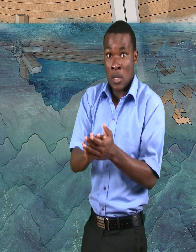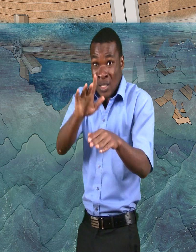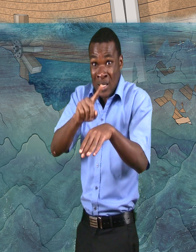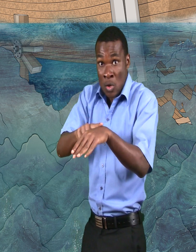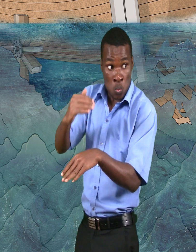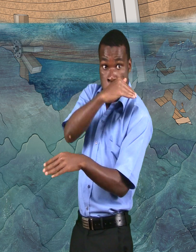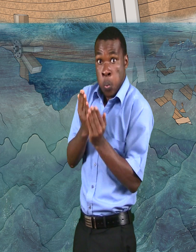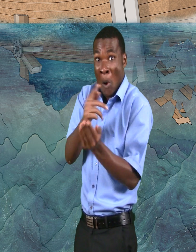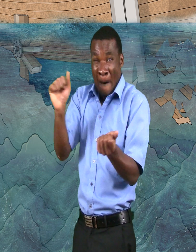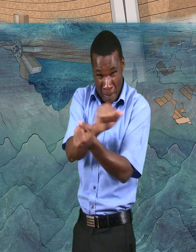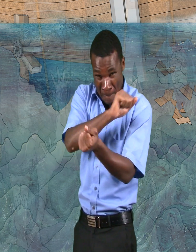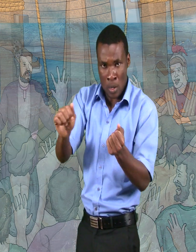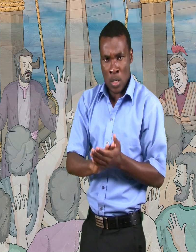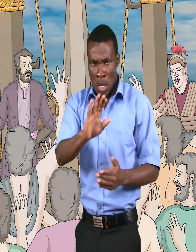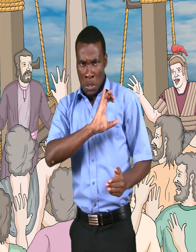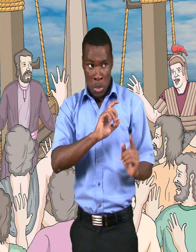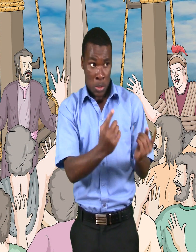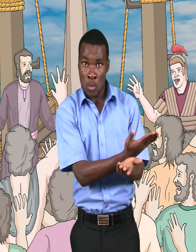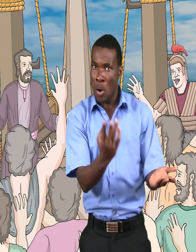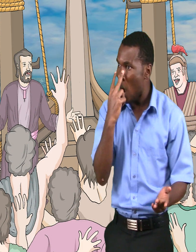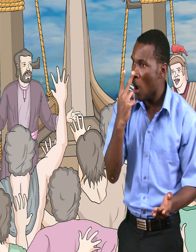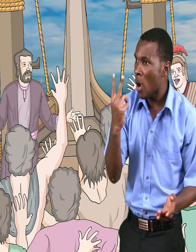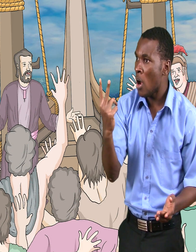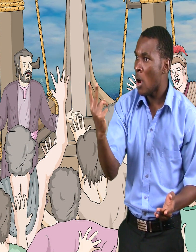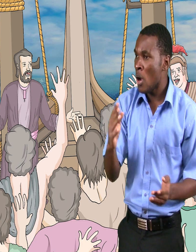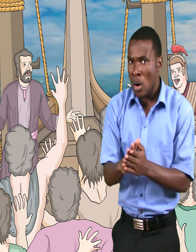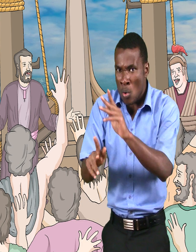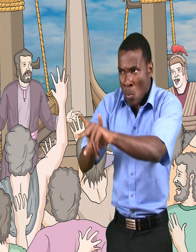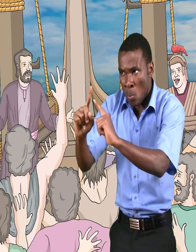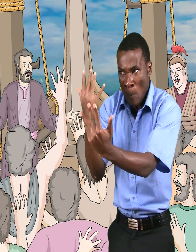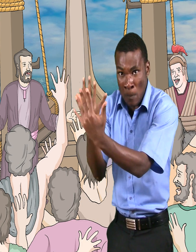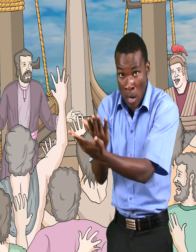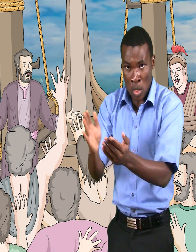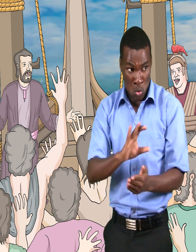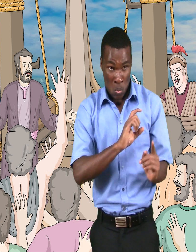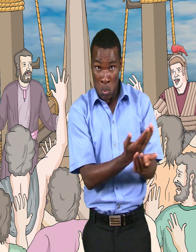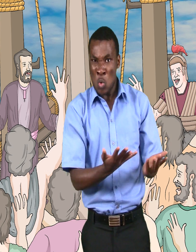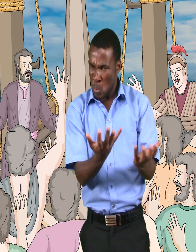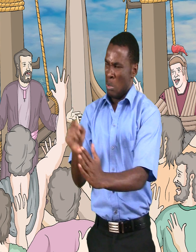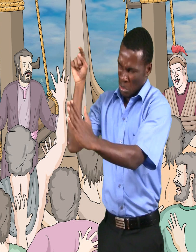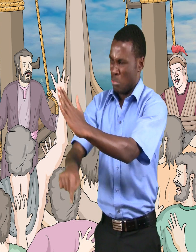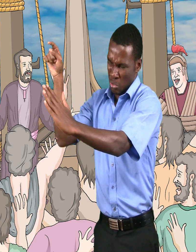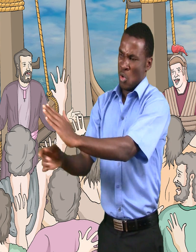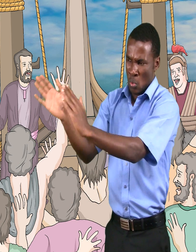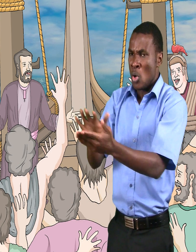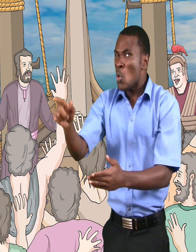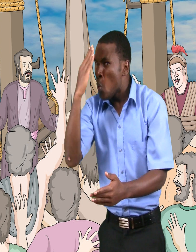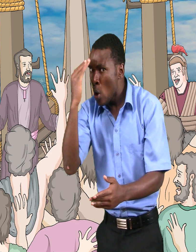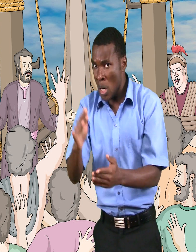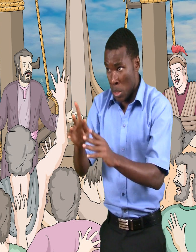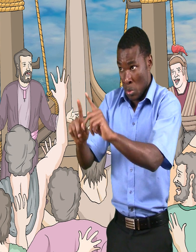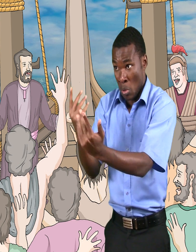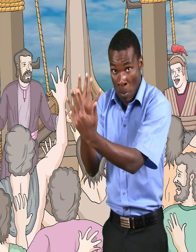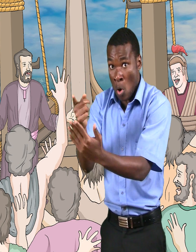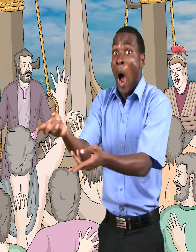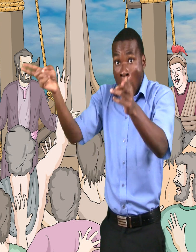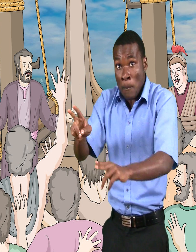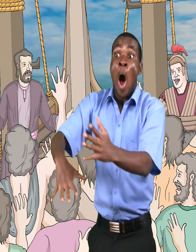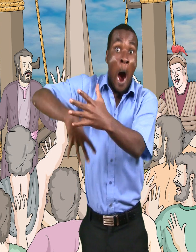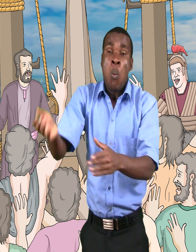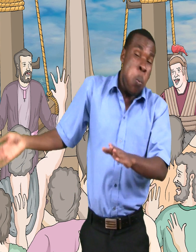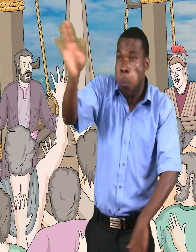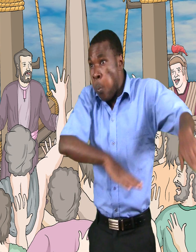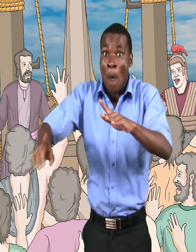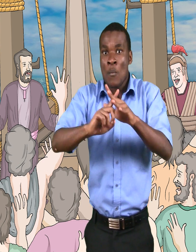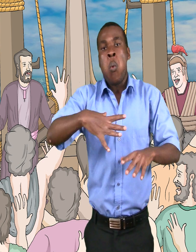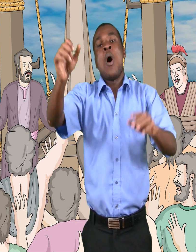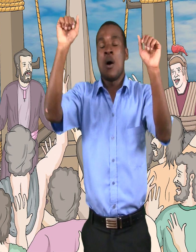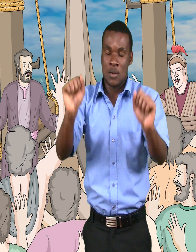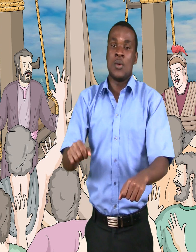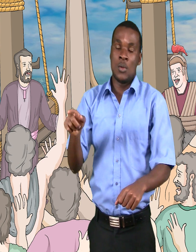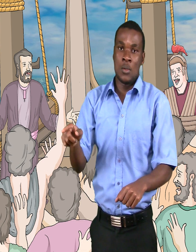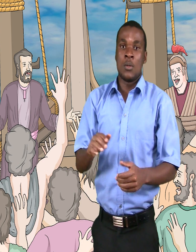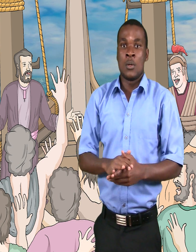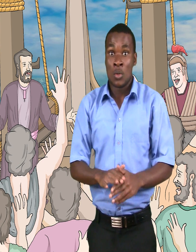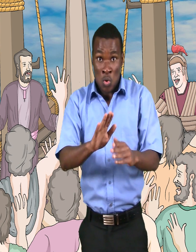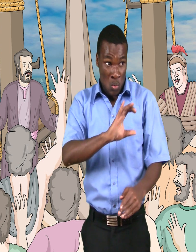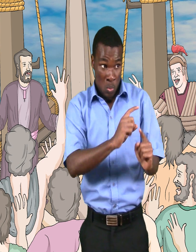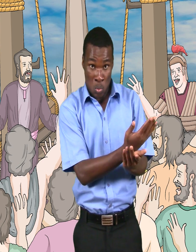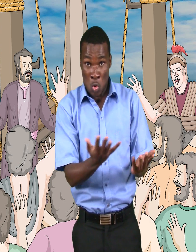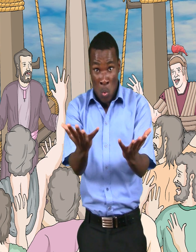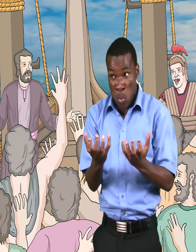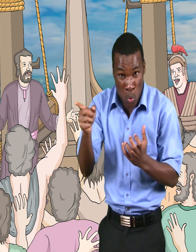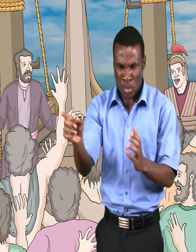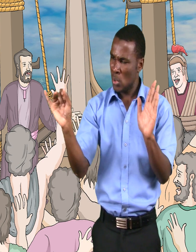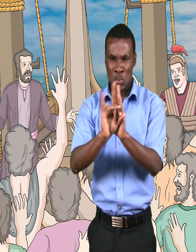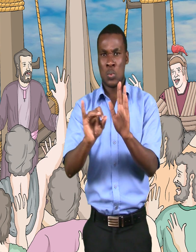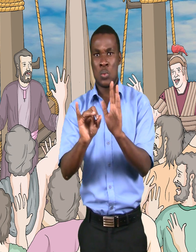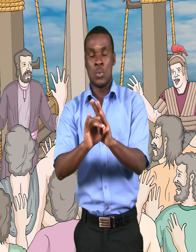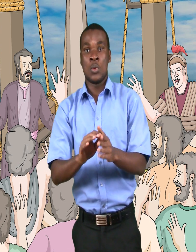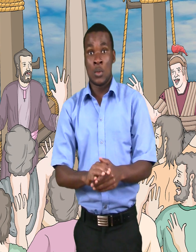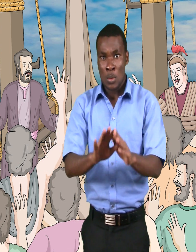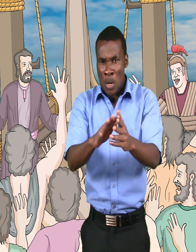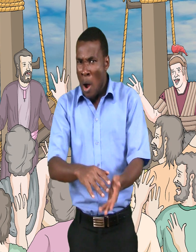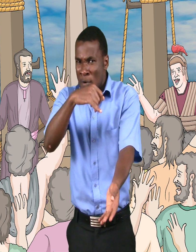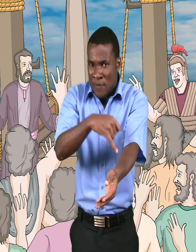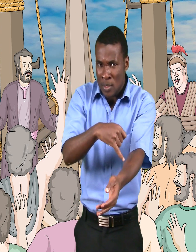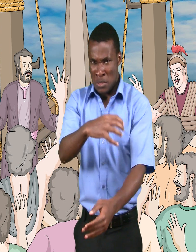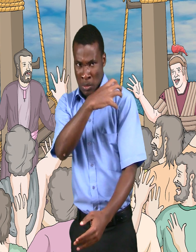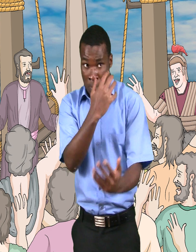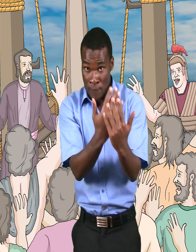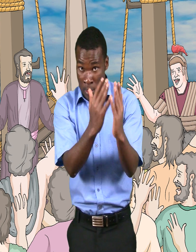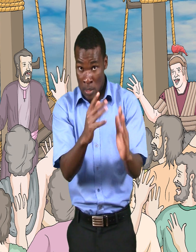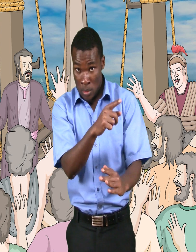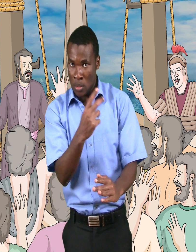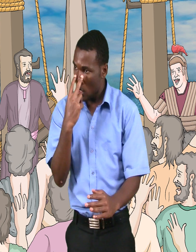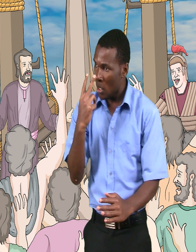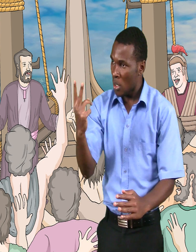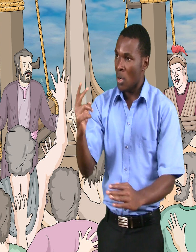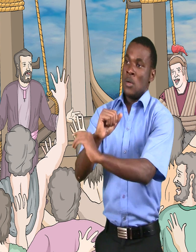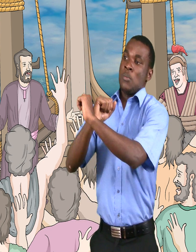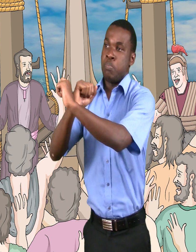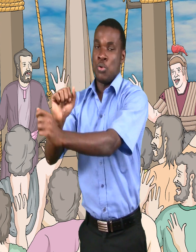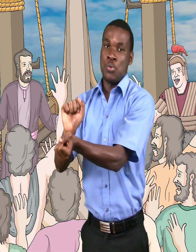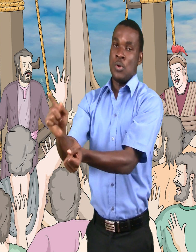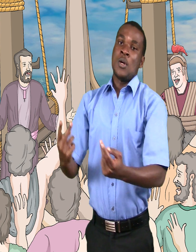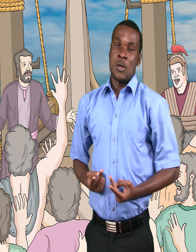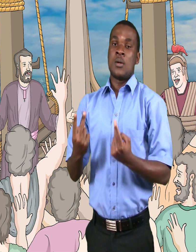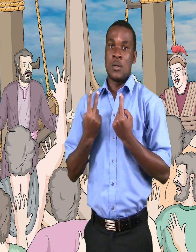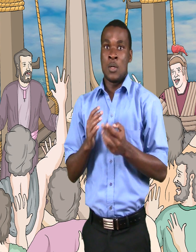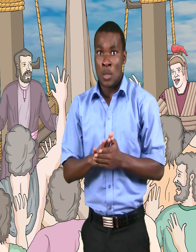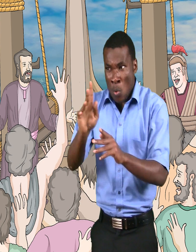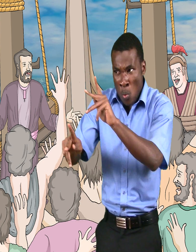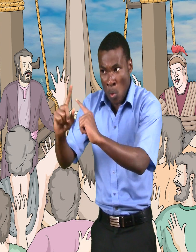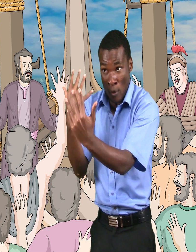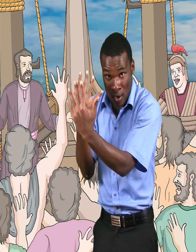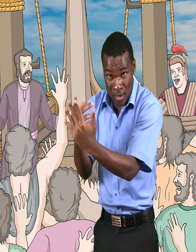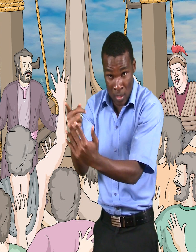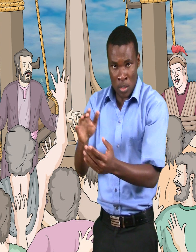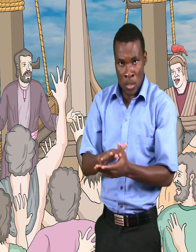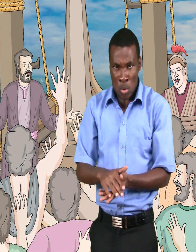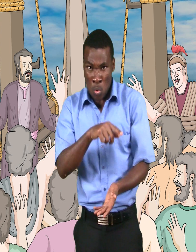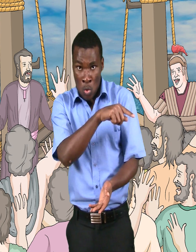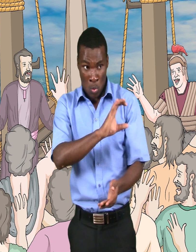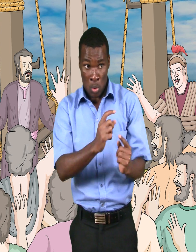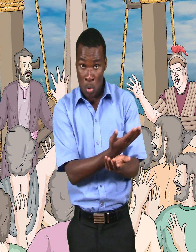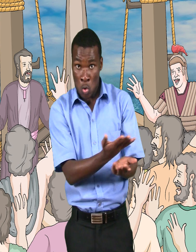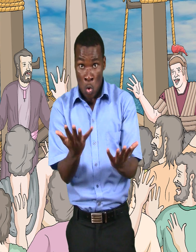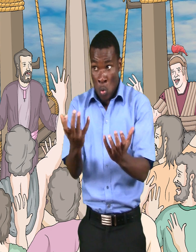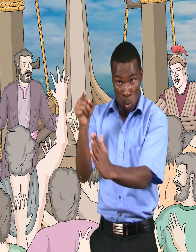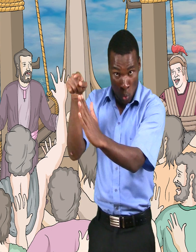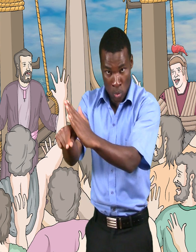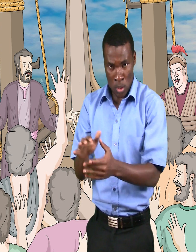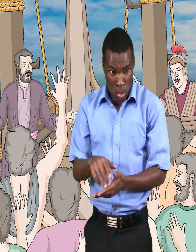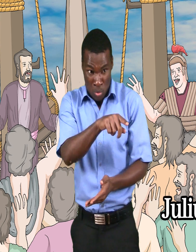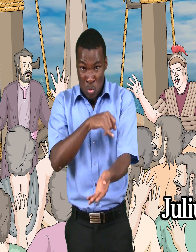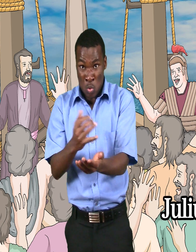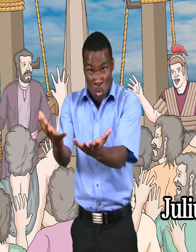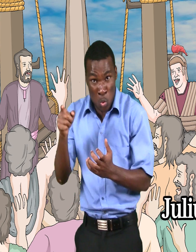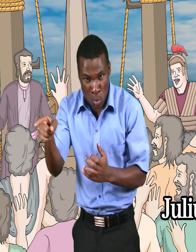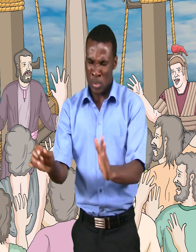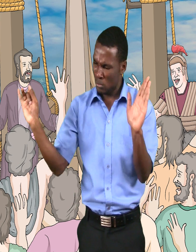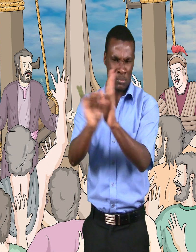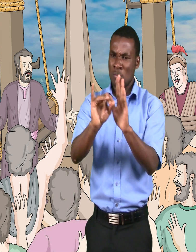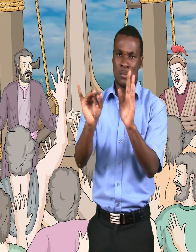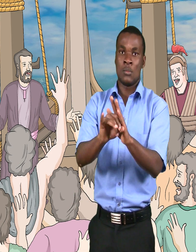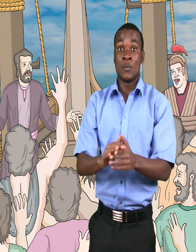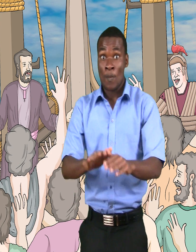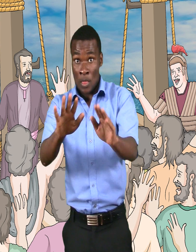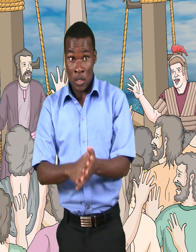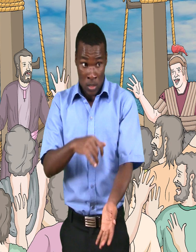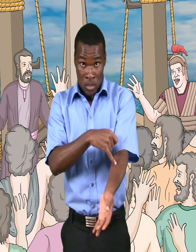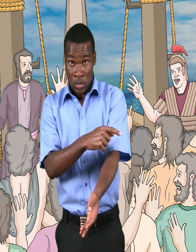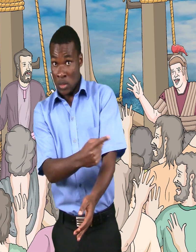The soldiers planned to kill the prisoners so none of them could swim to freedom.